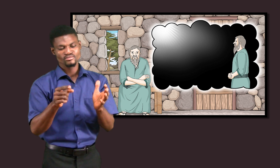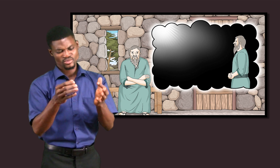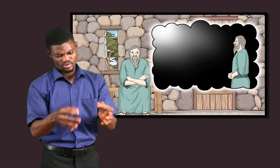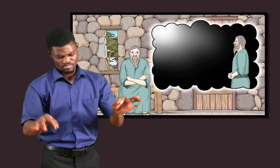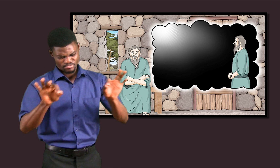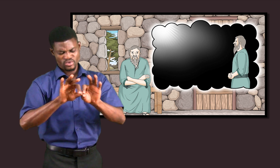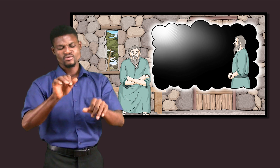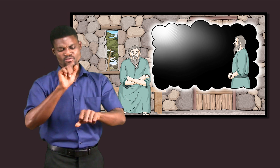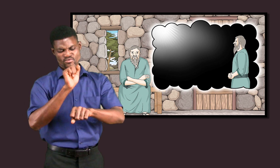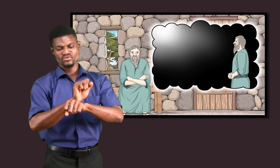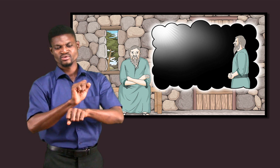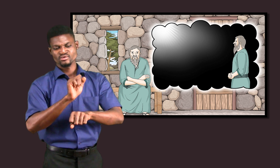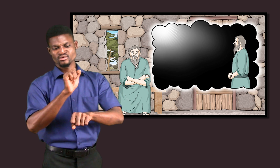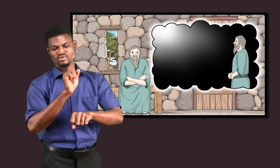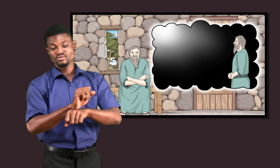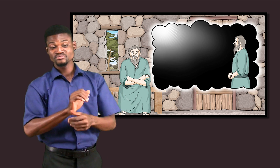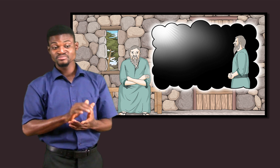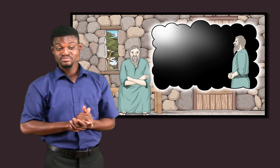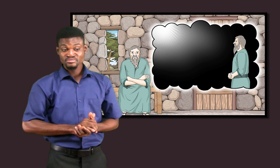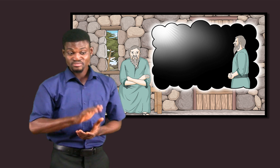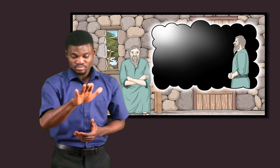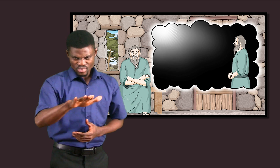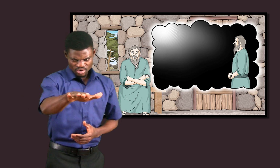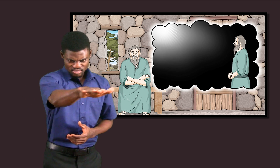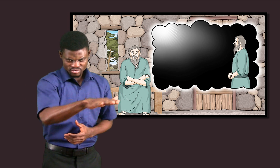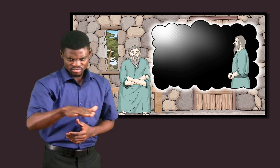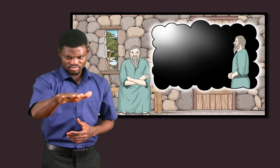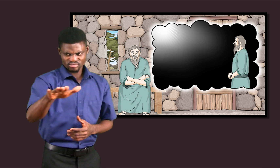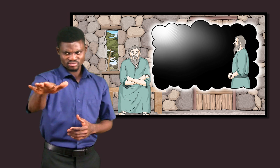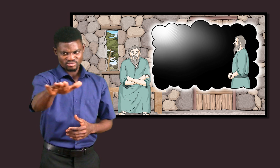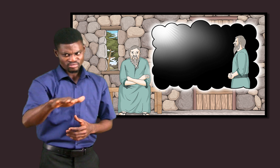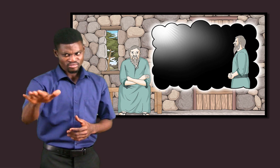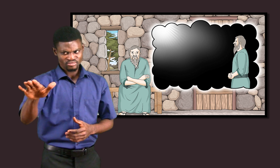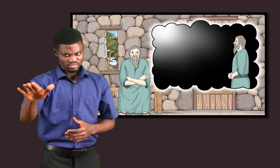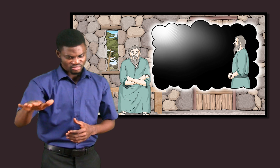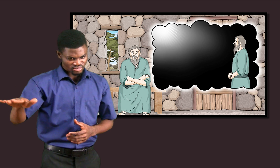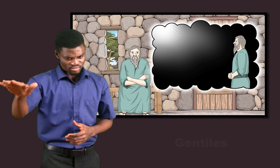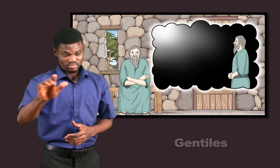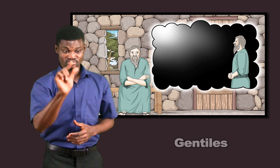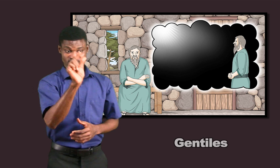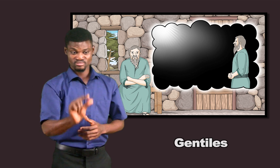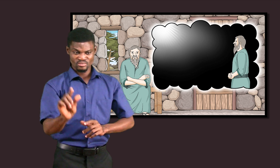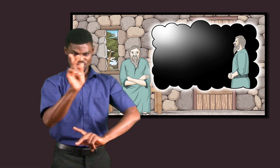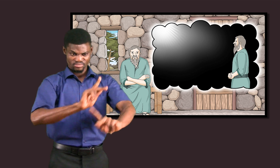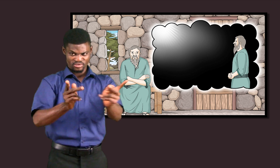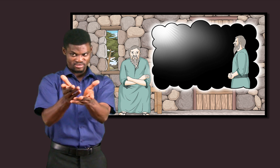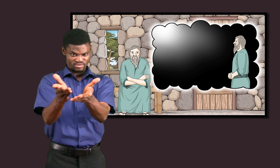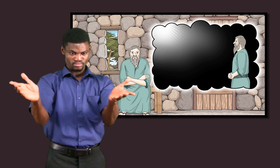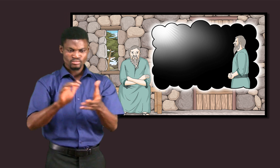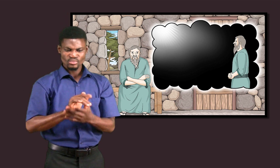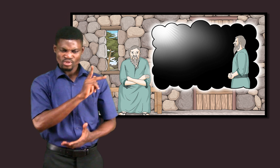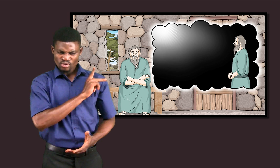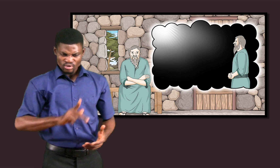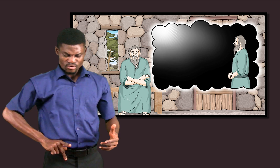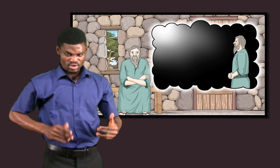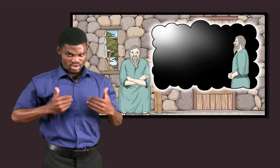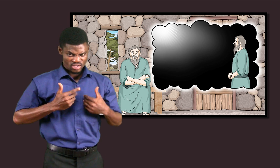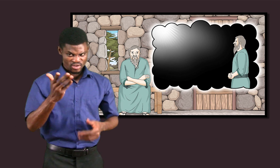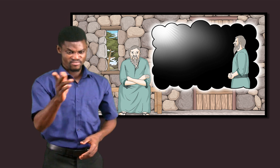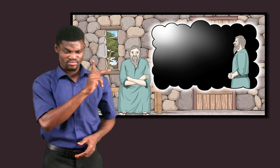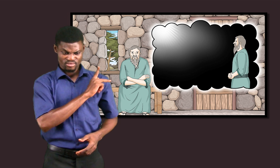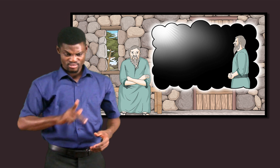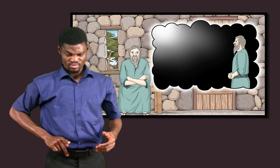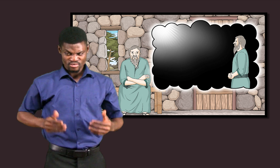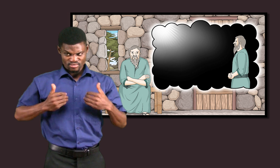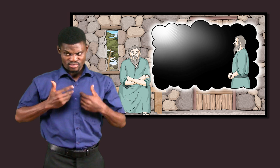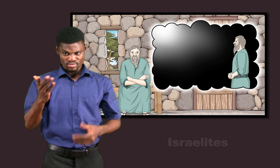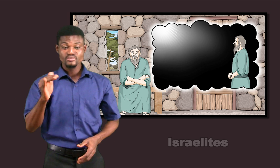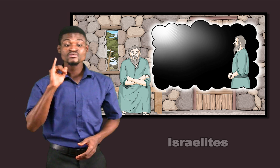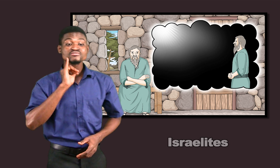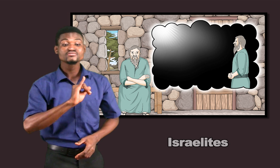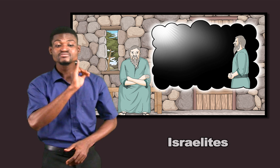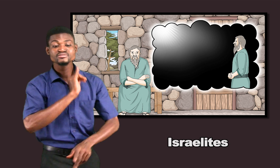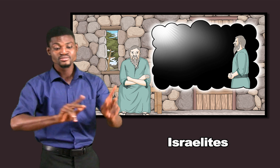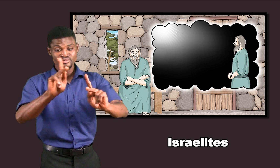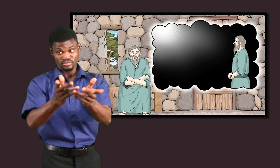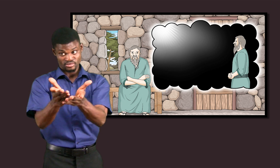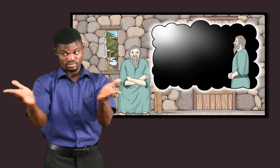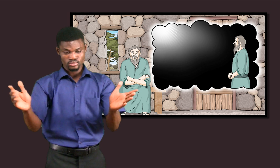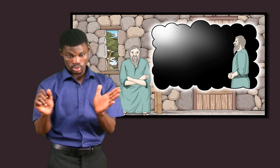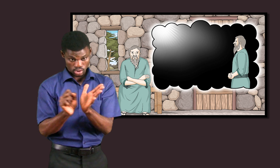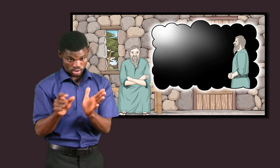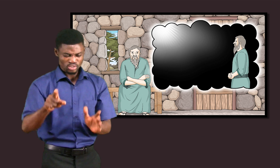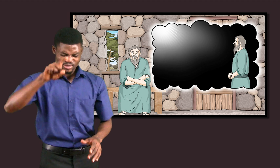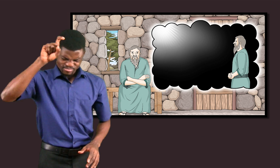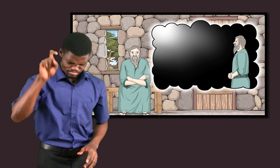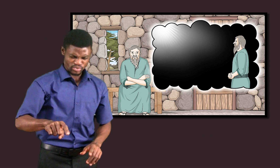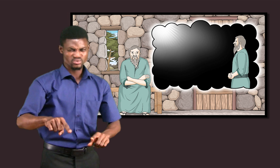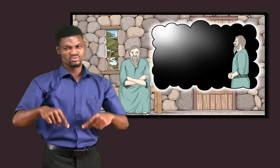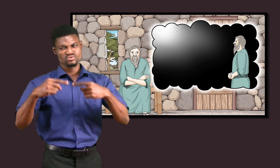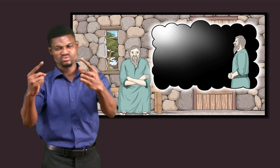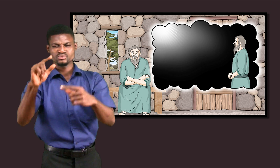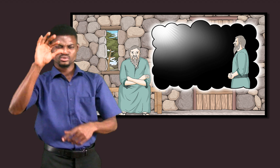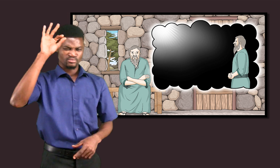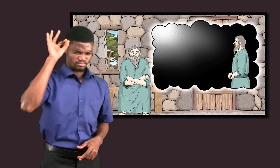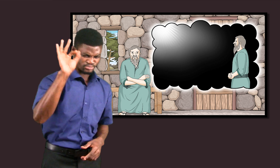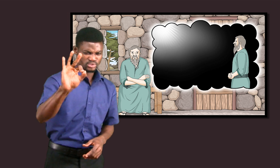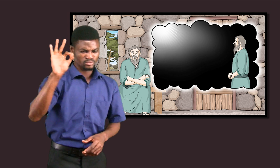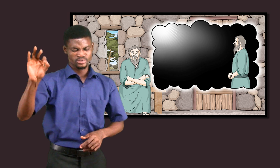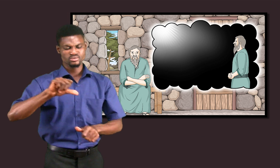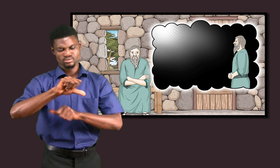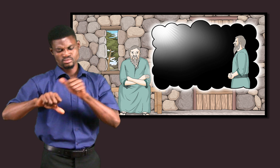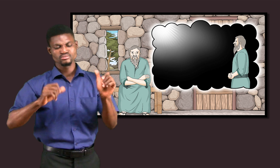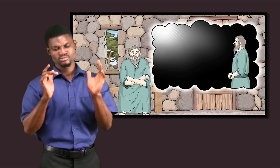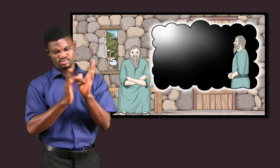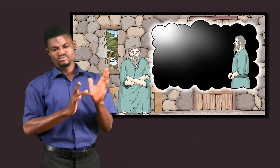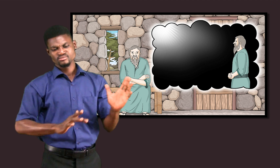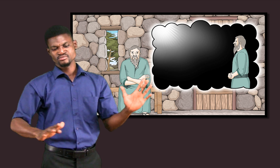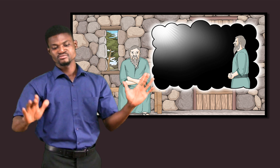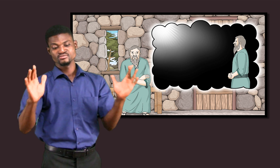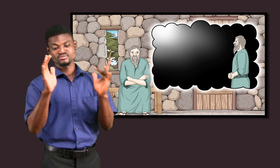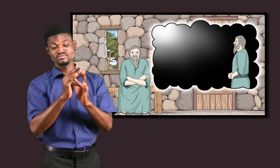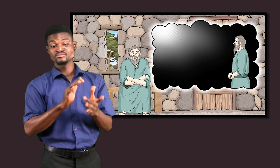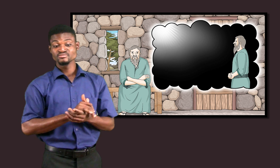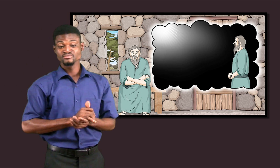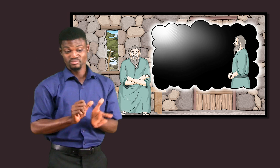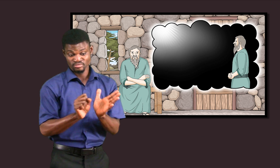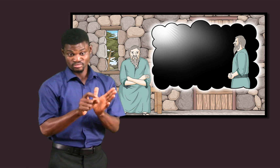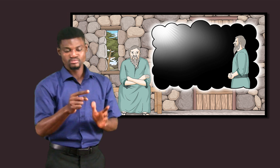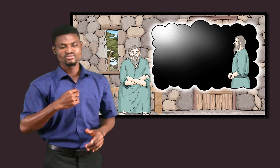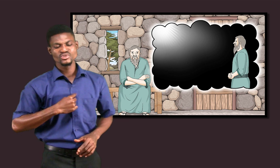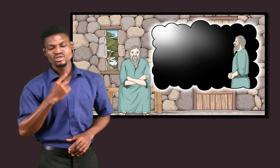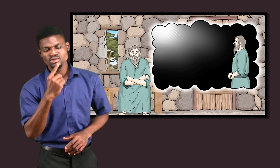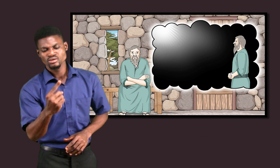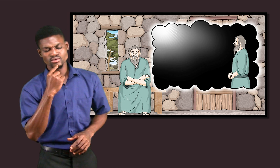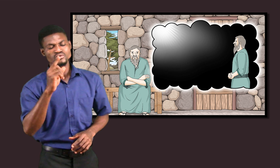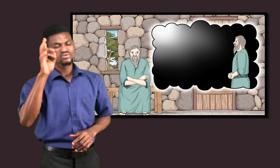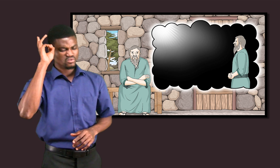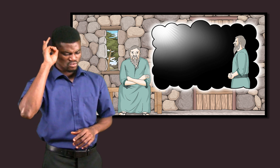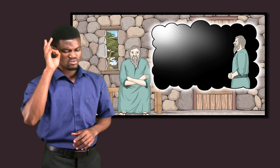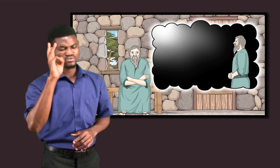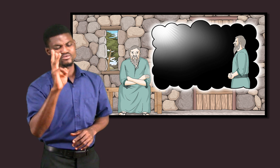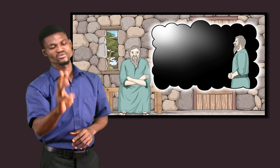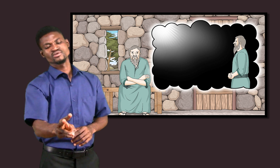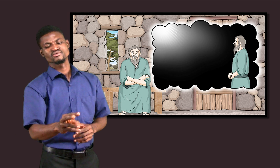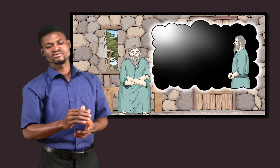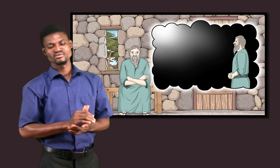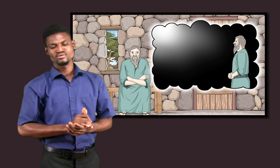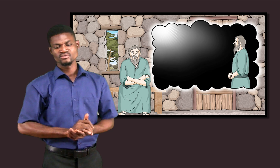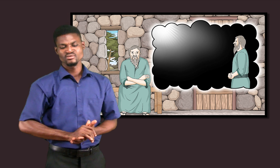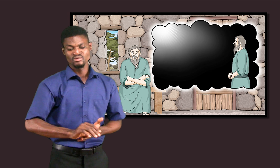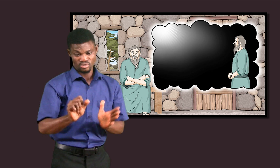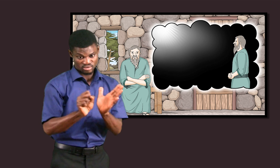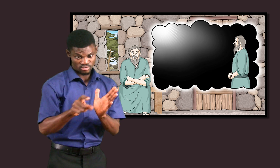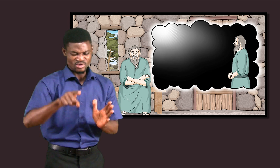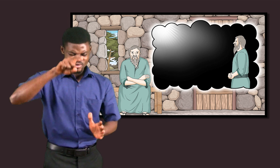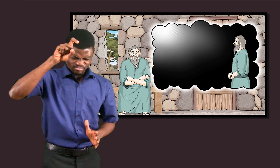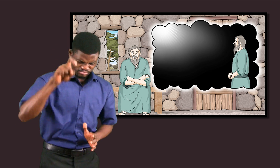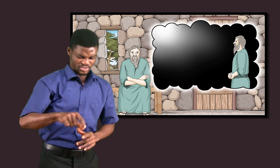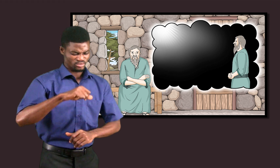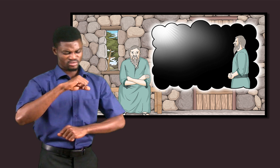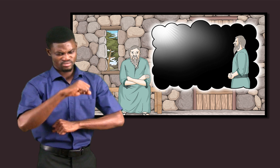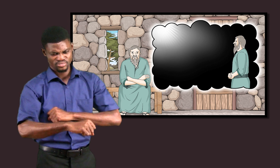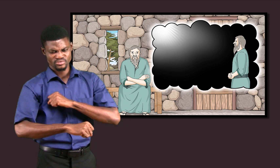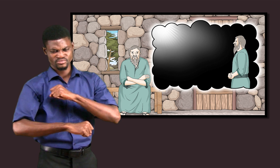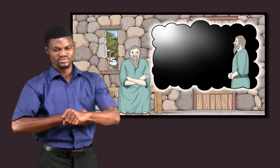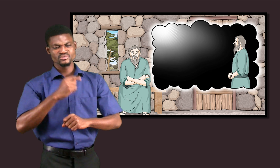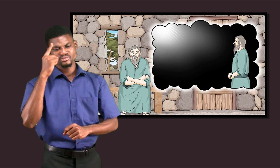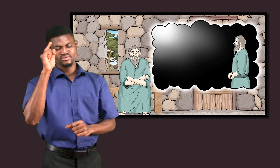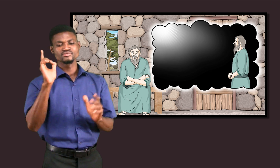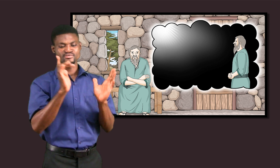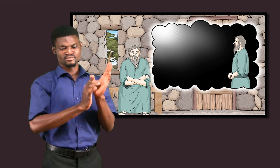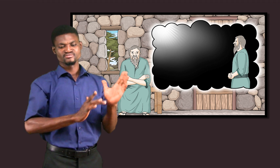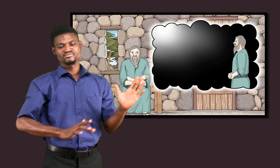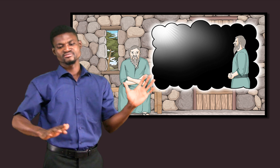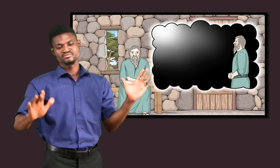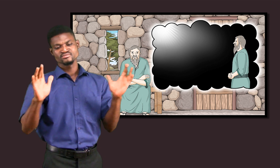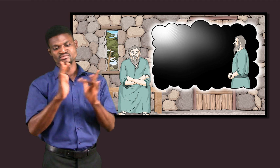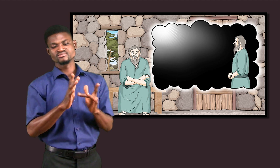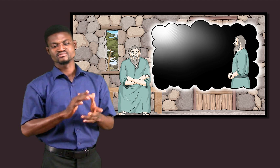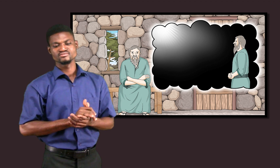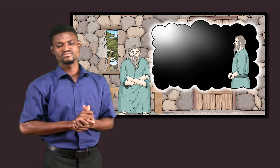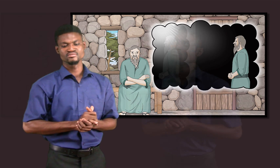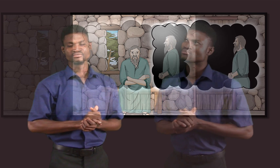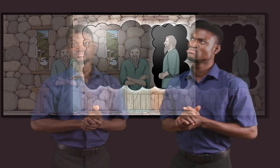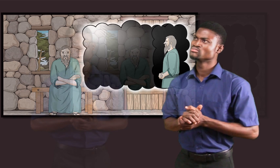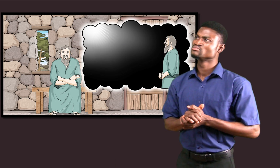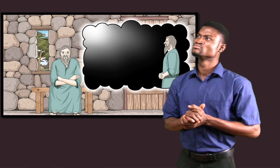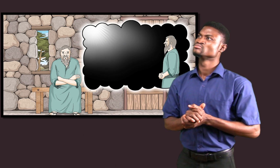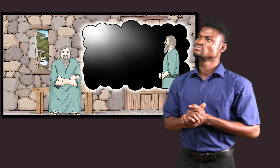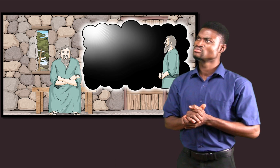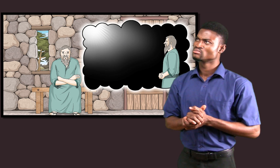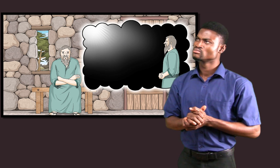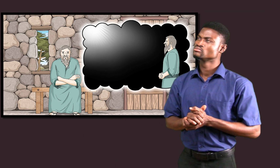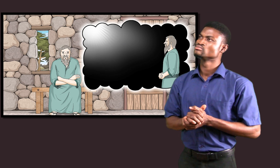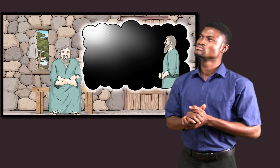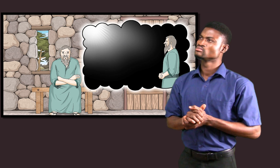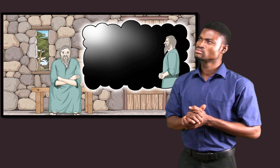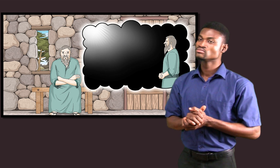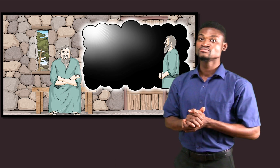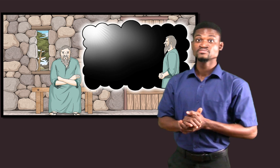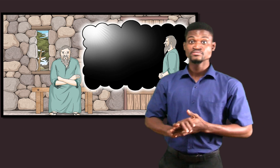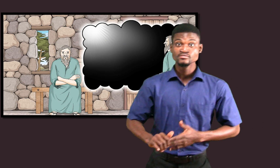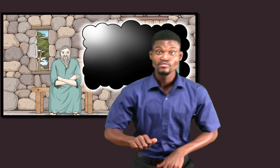“This man is My chosen instrument to carry My name before the Gentiles and their kings, and before the people of Israel.